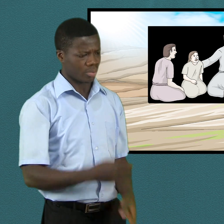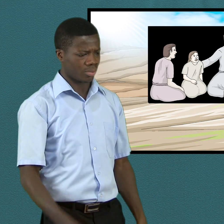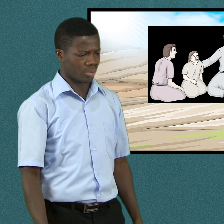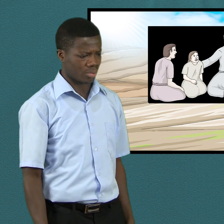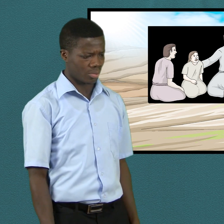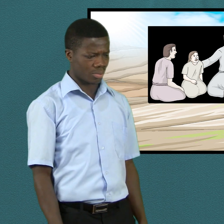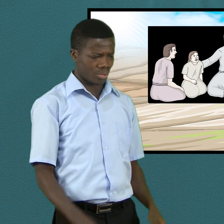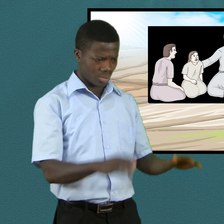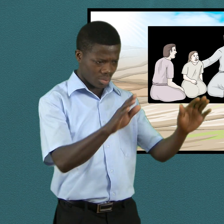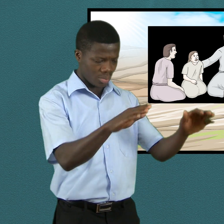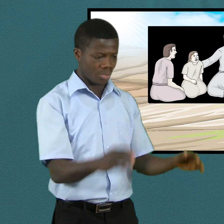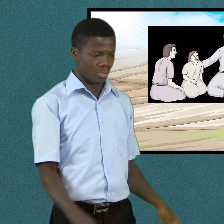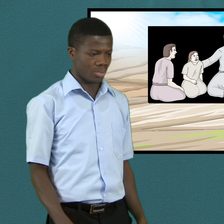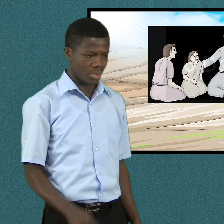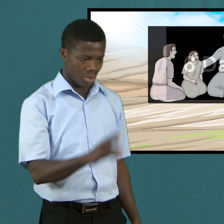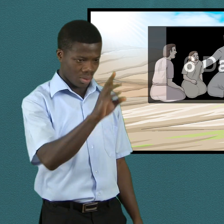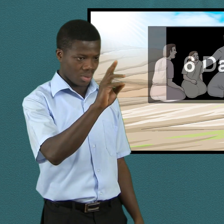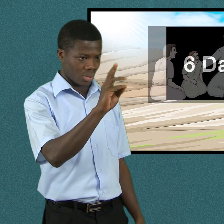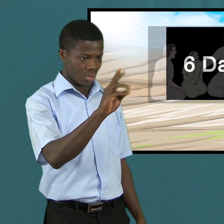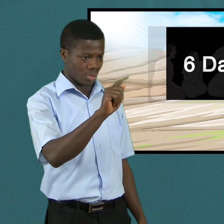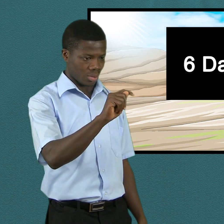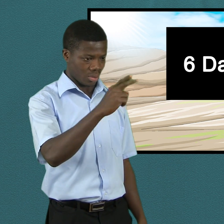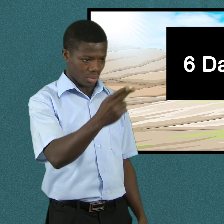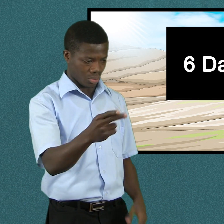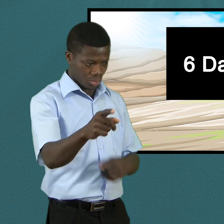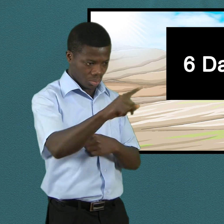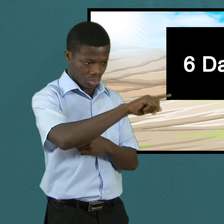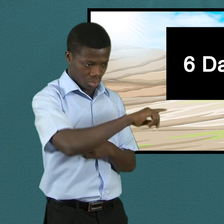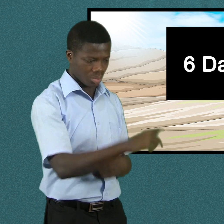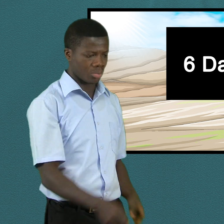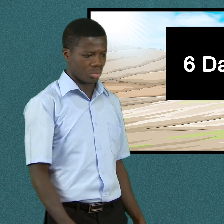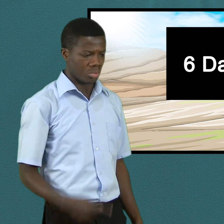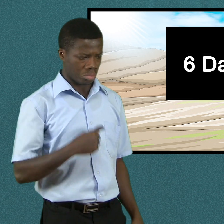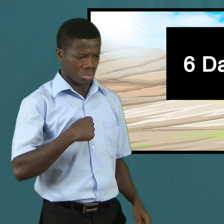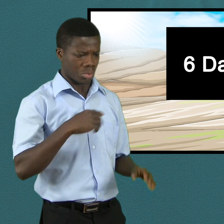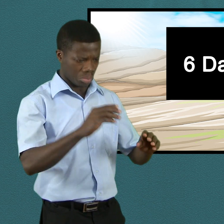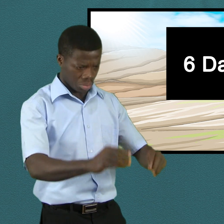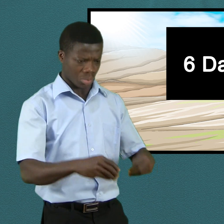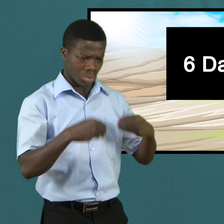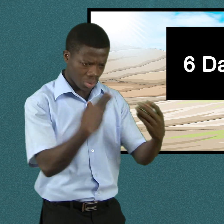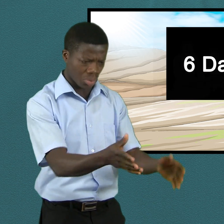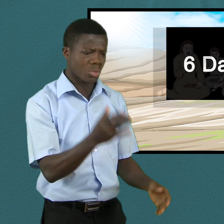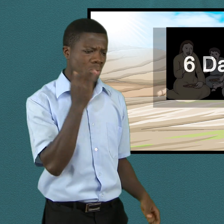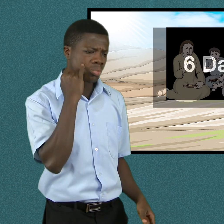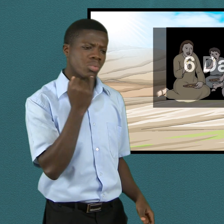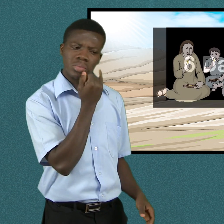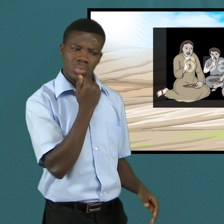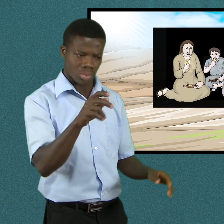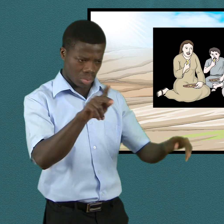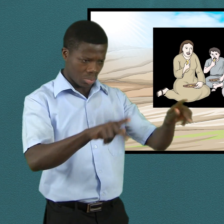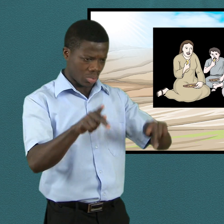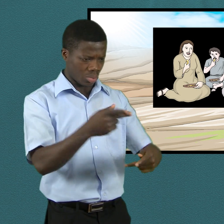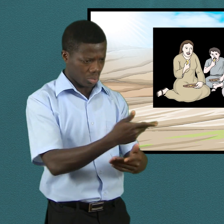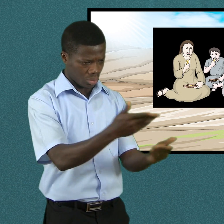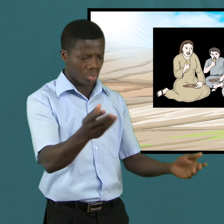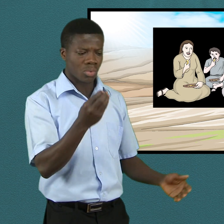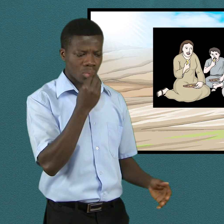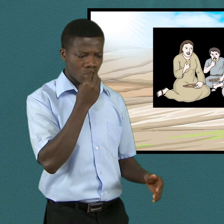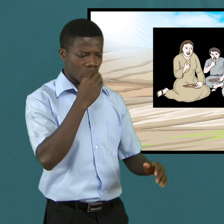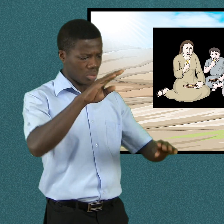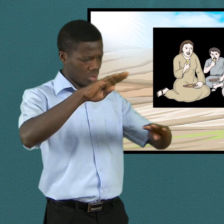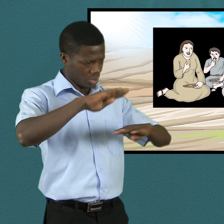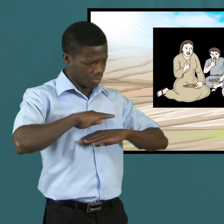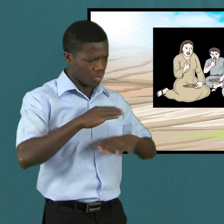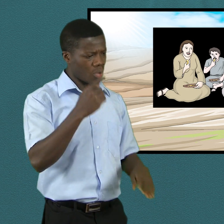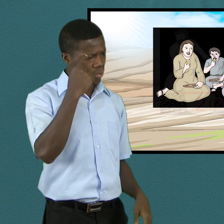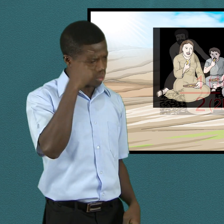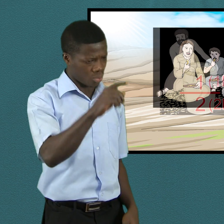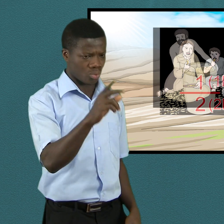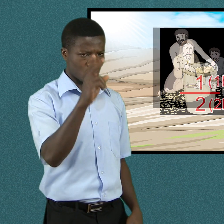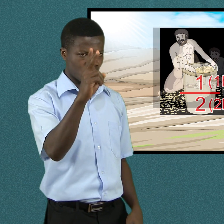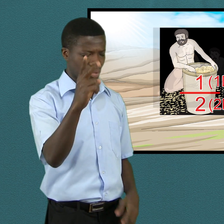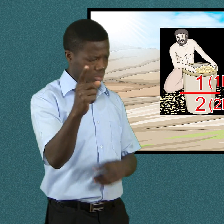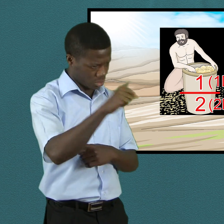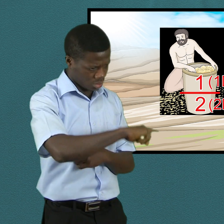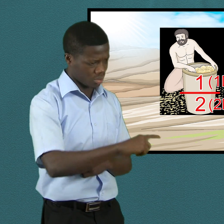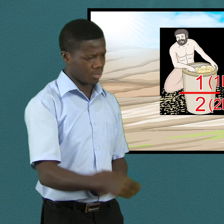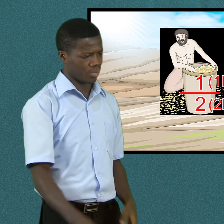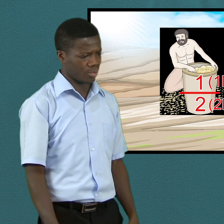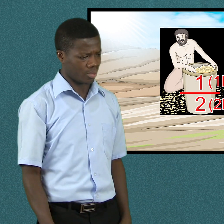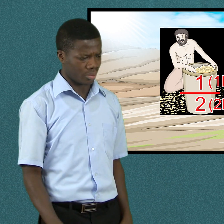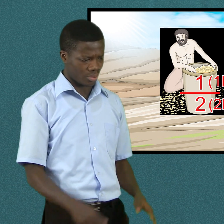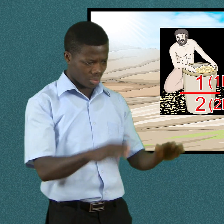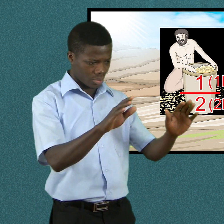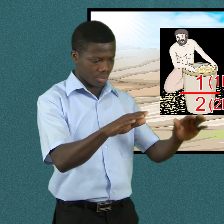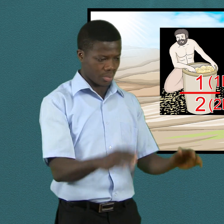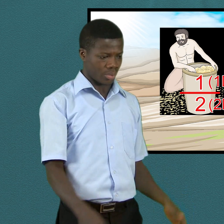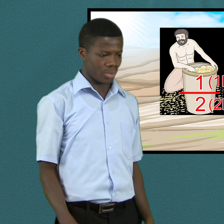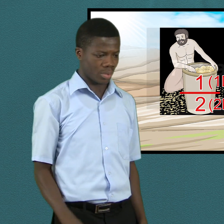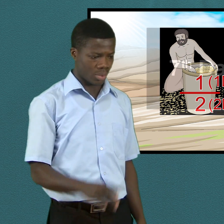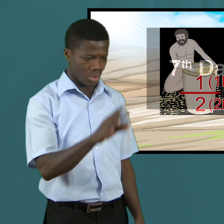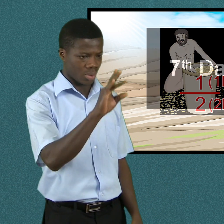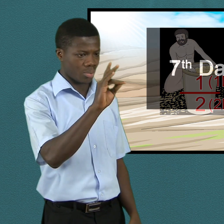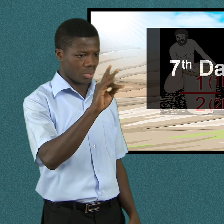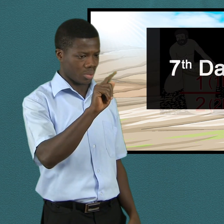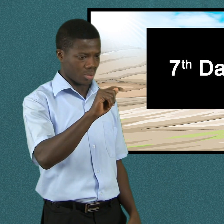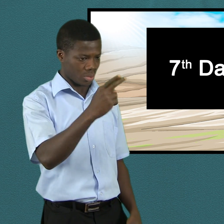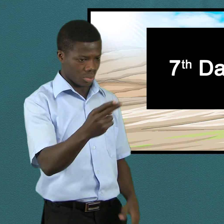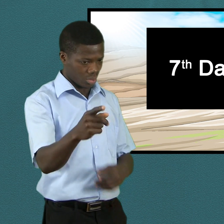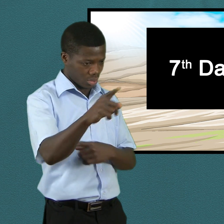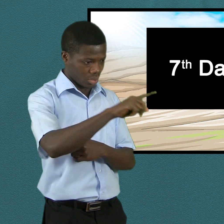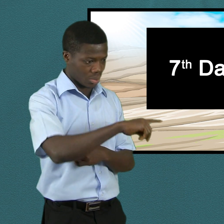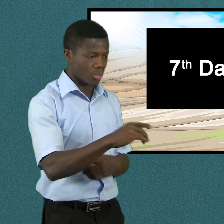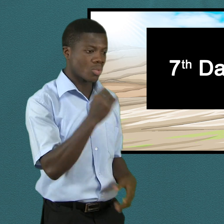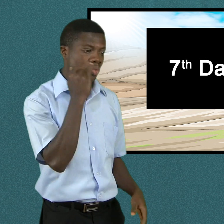that is why on the sixth day He will give you bread for two days.